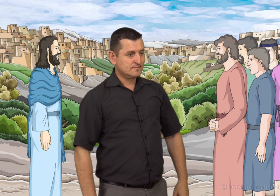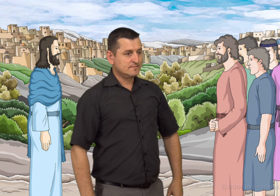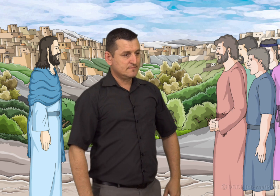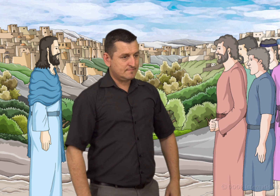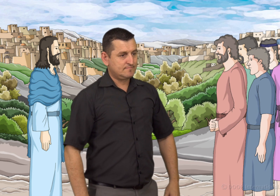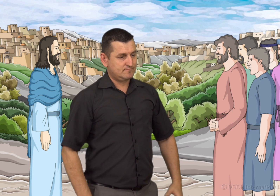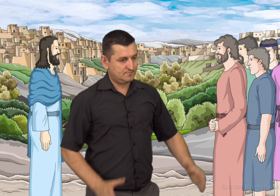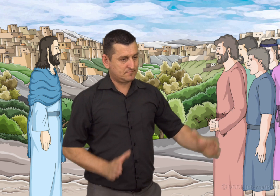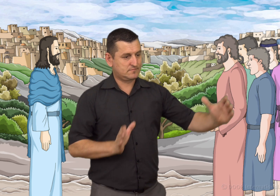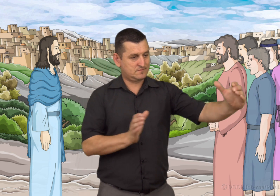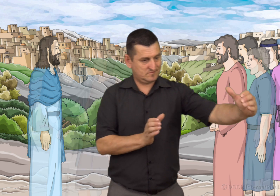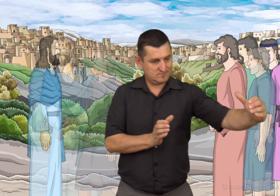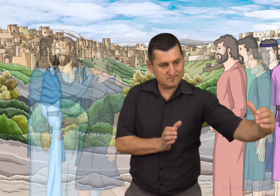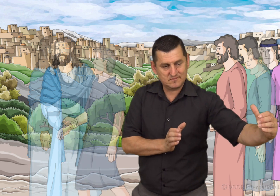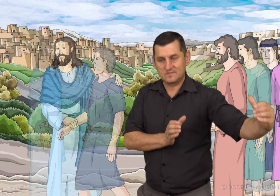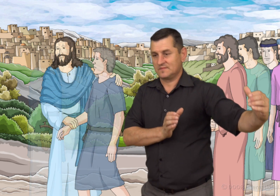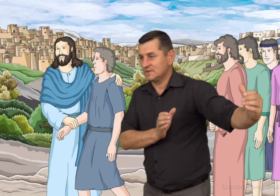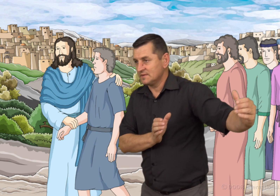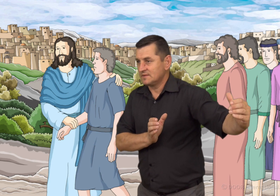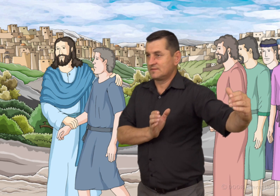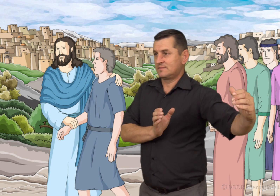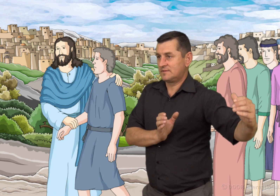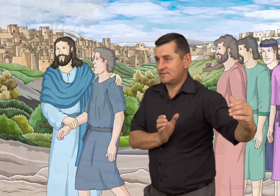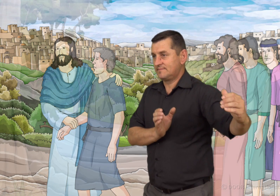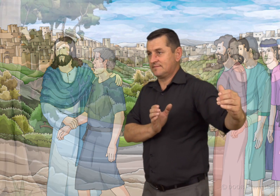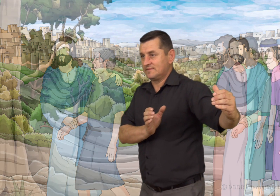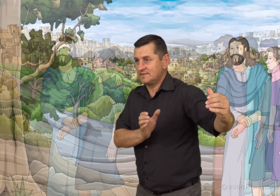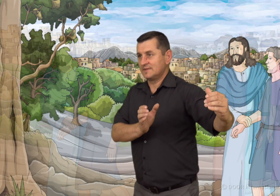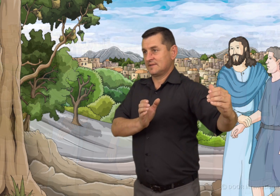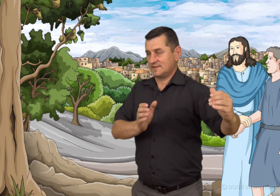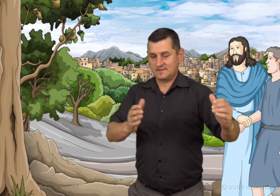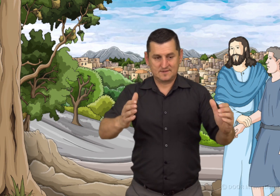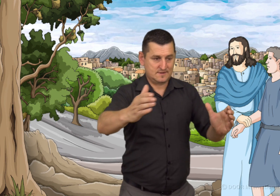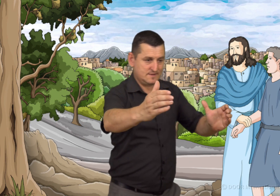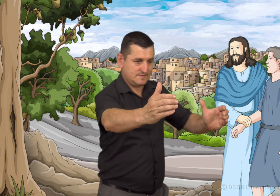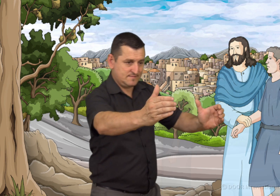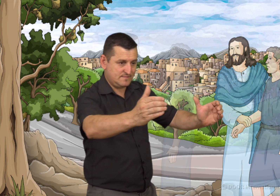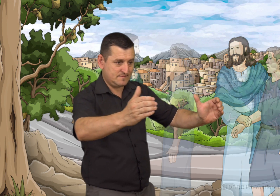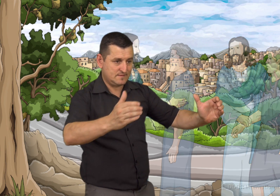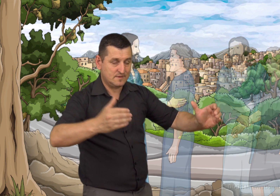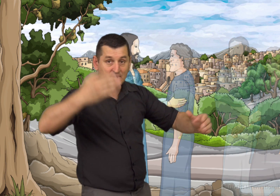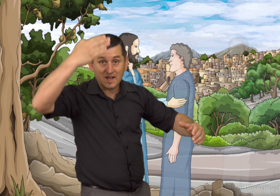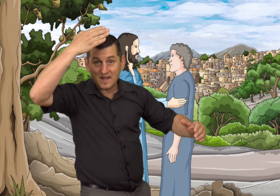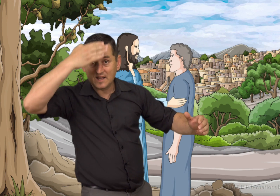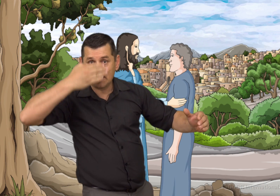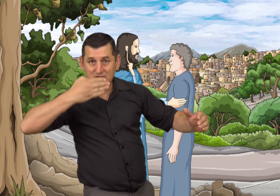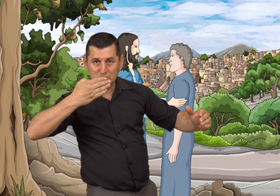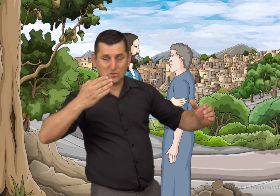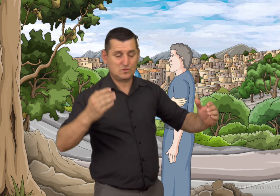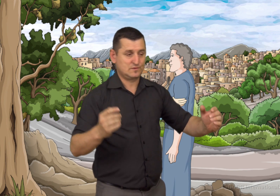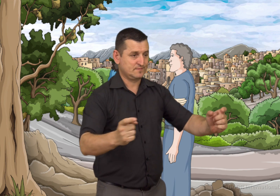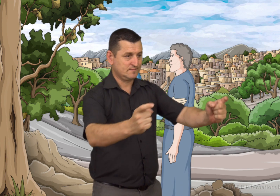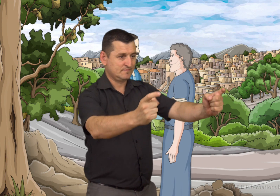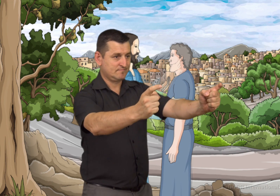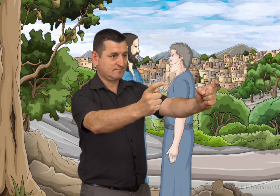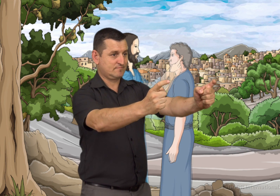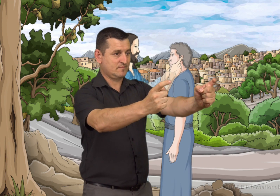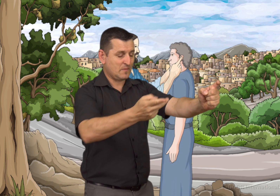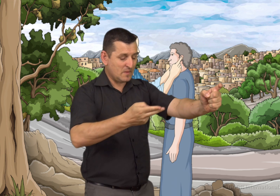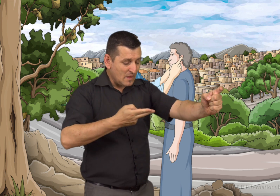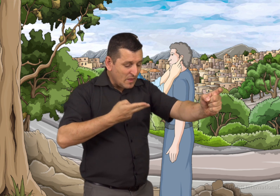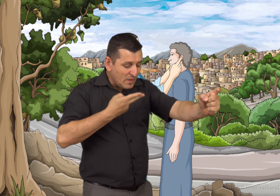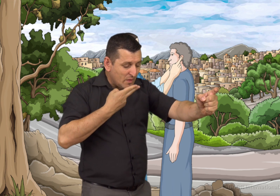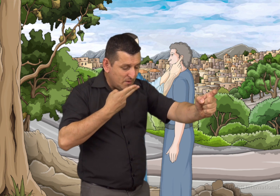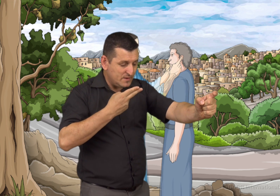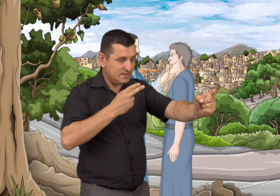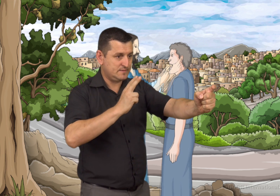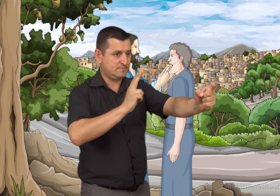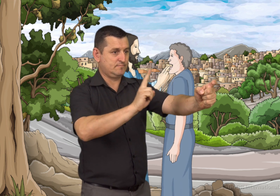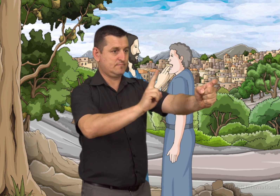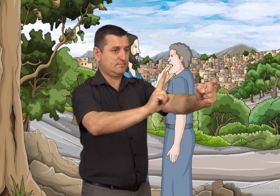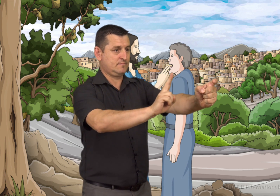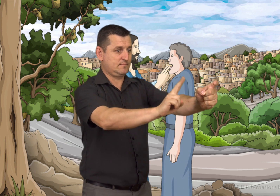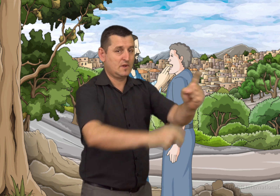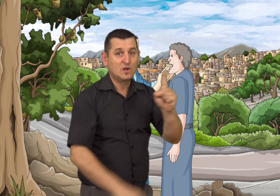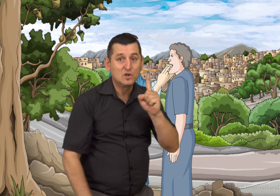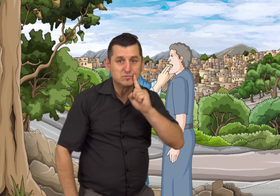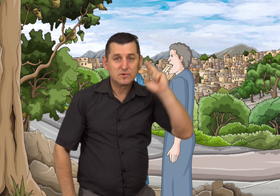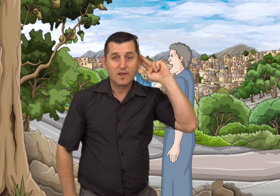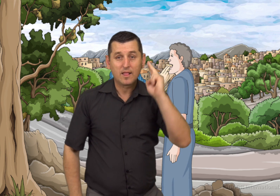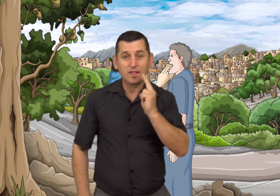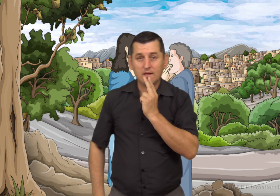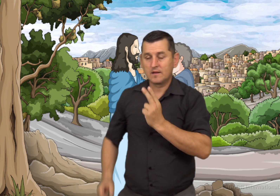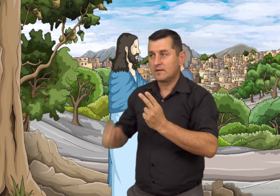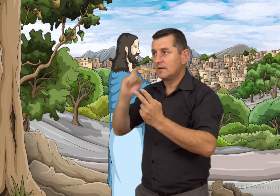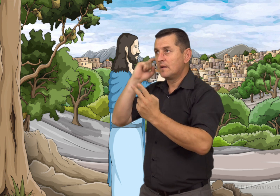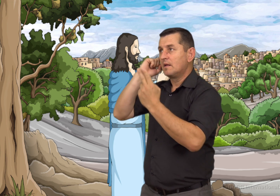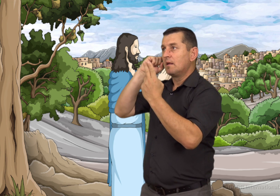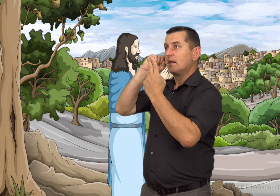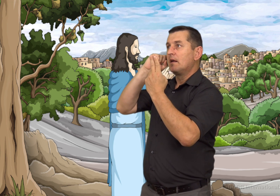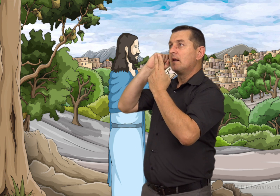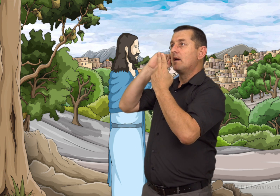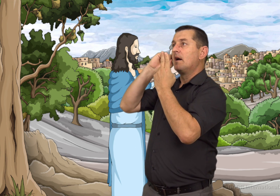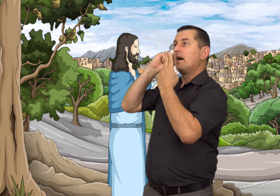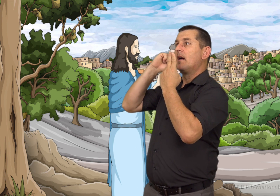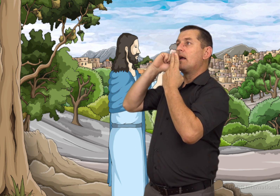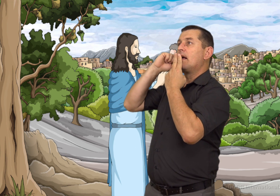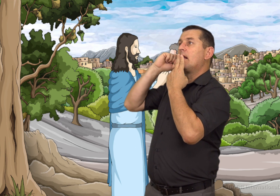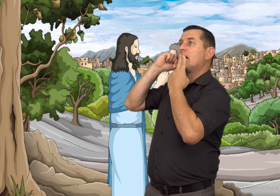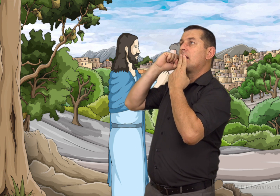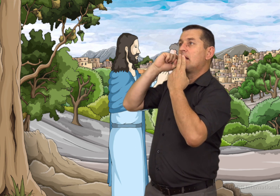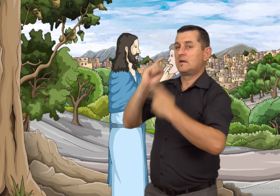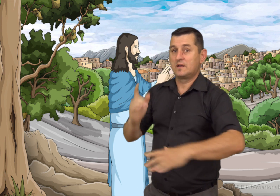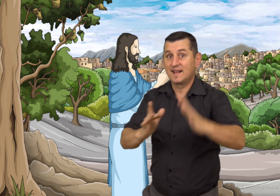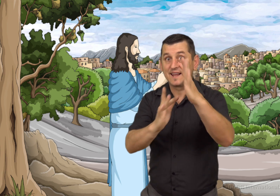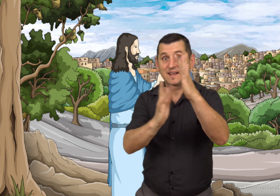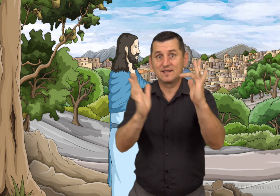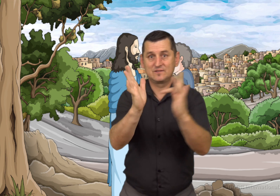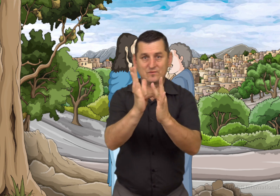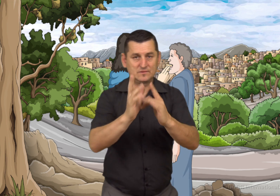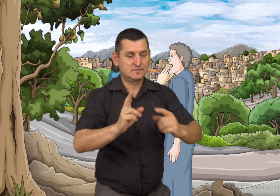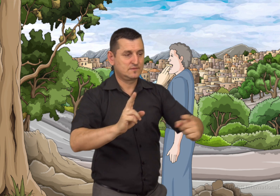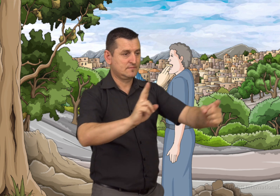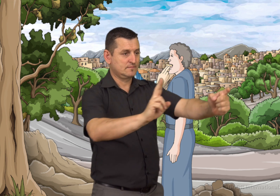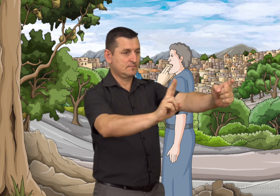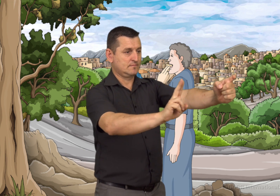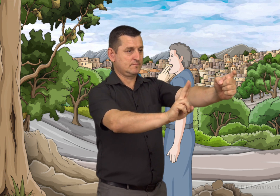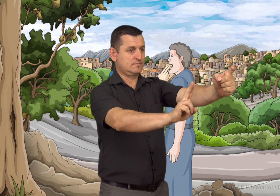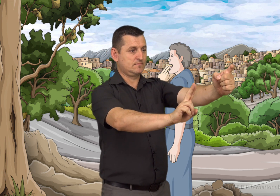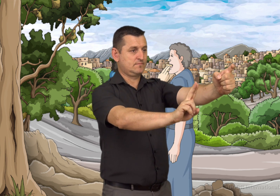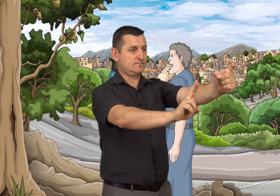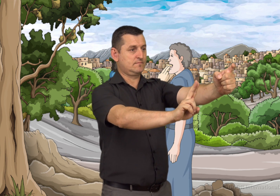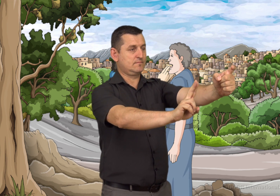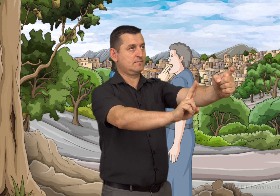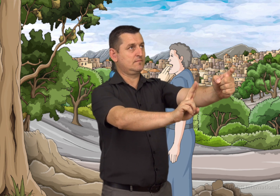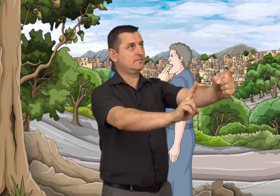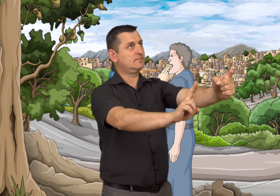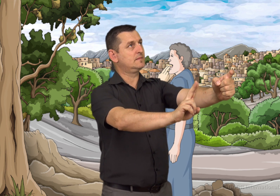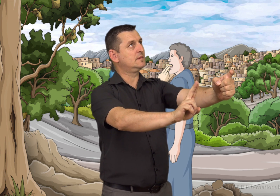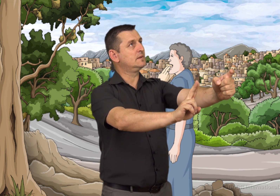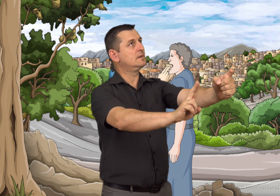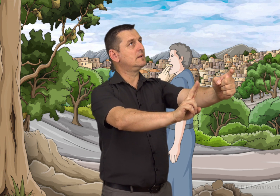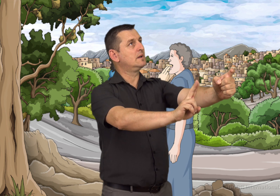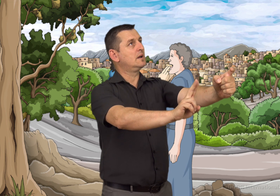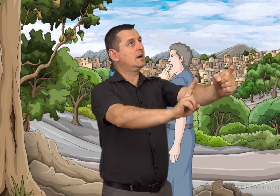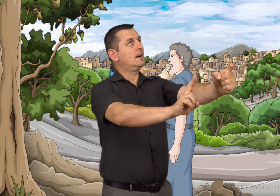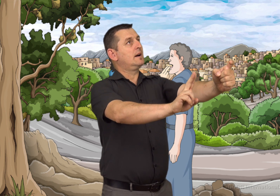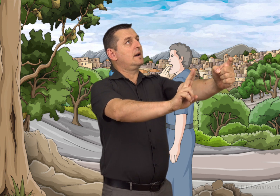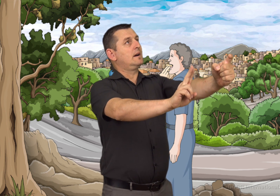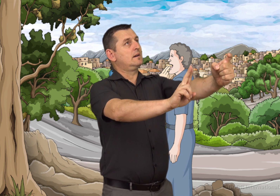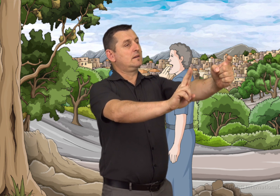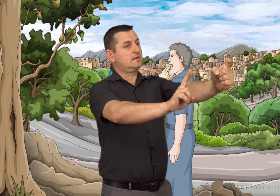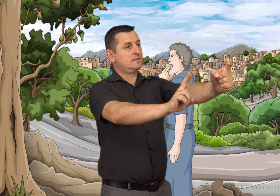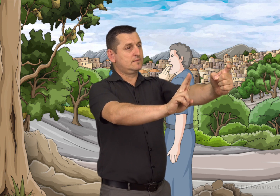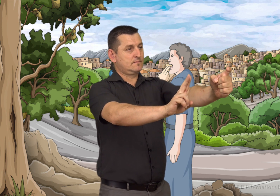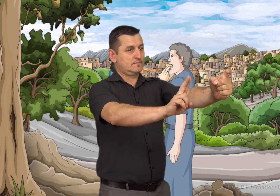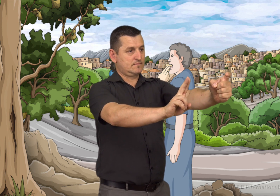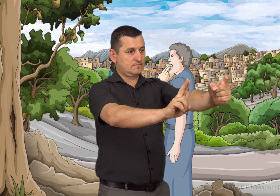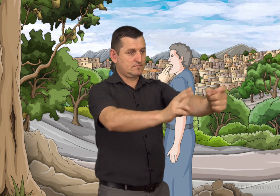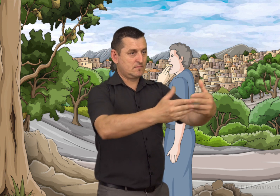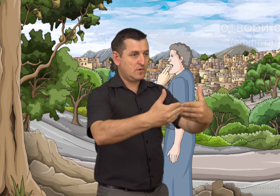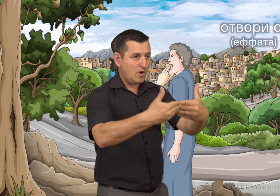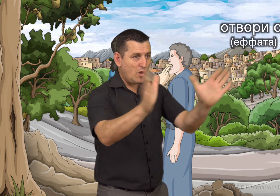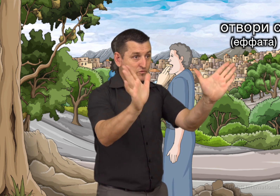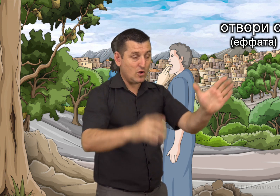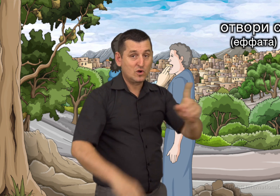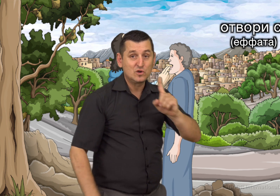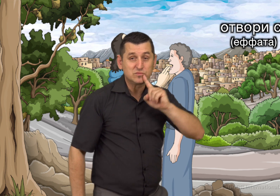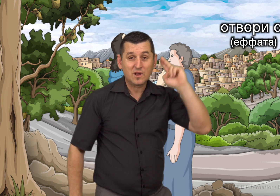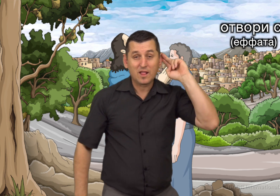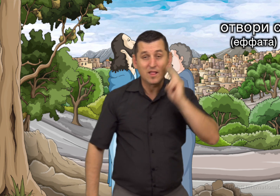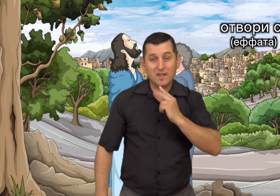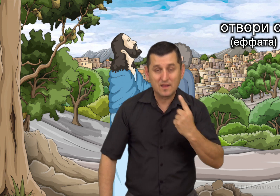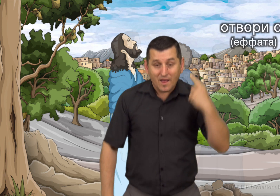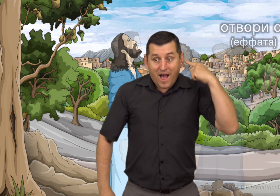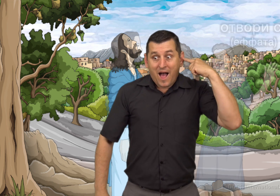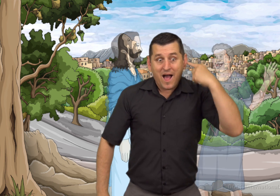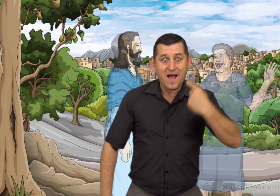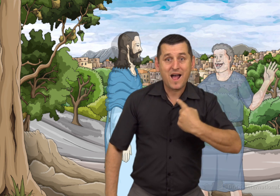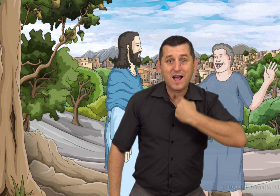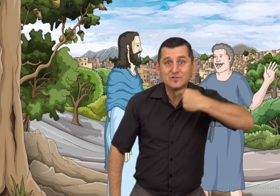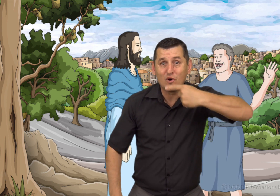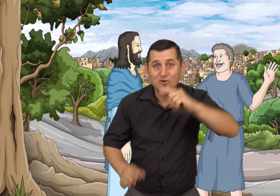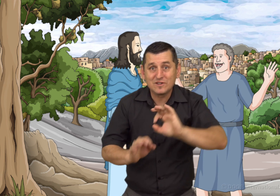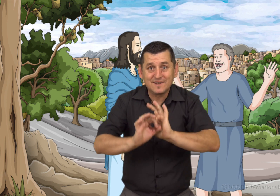So Jesus took him aside privately, away from the crowd, and put His fingers into the man’s ears. Then He spit and touched the man’s tongue. And looking up to heaven, He sighed deeply and said to him, “Ephphatha!” (which means, “Be opened!”).